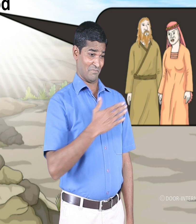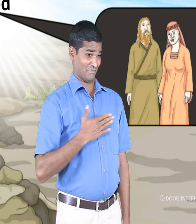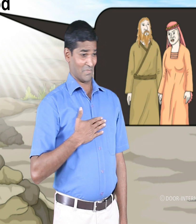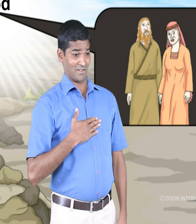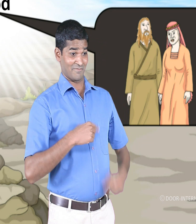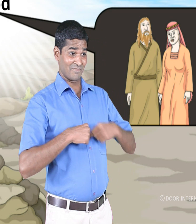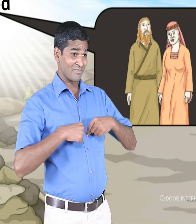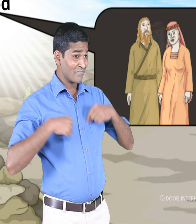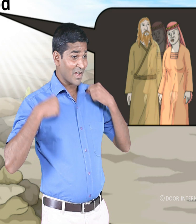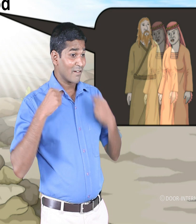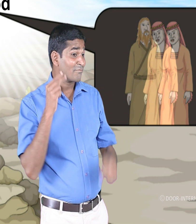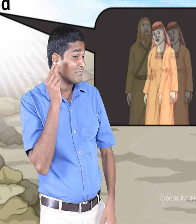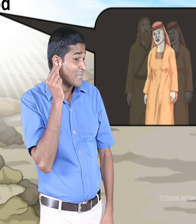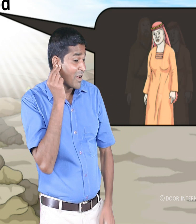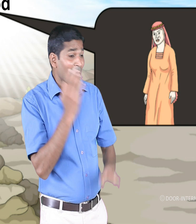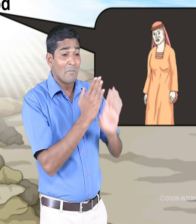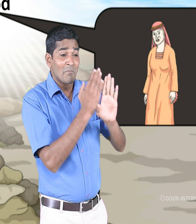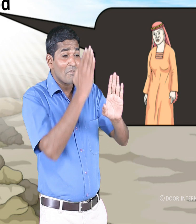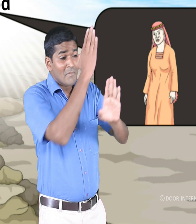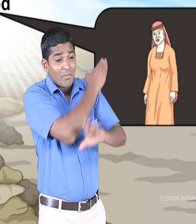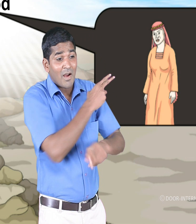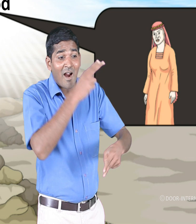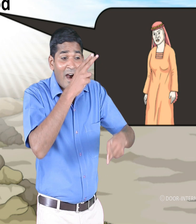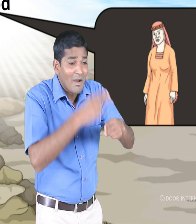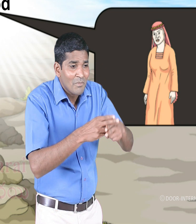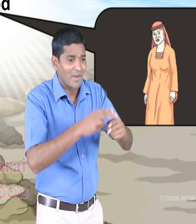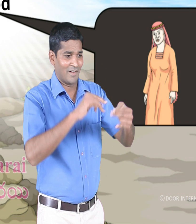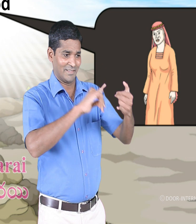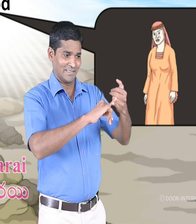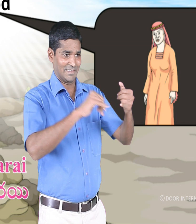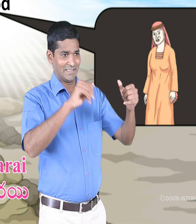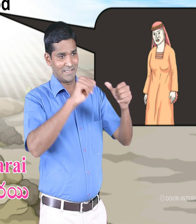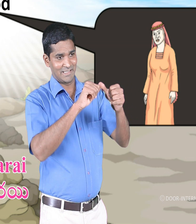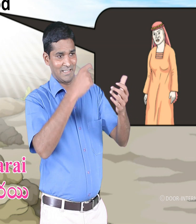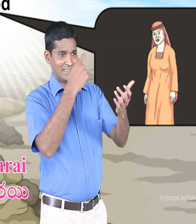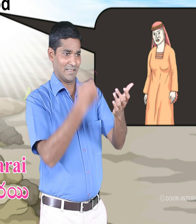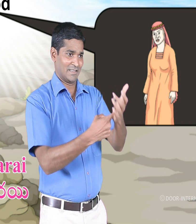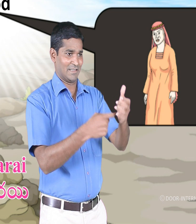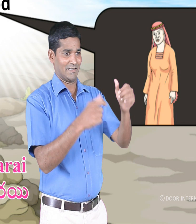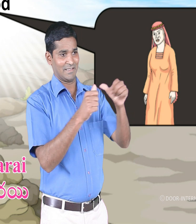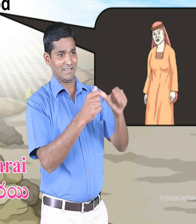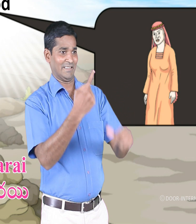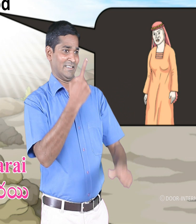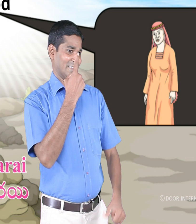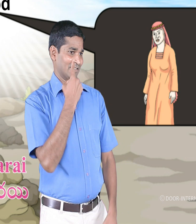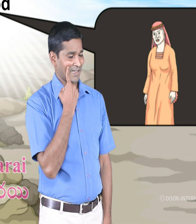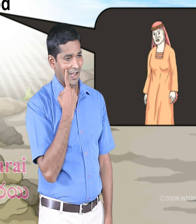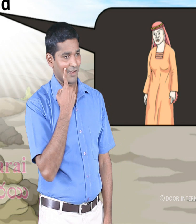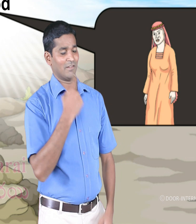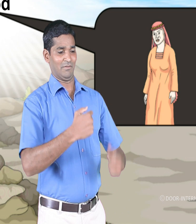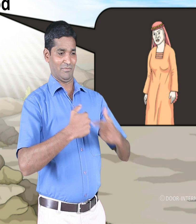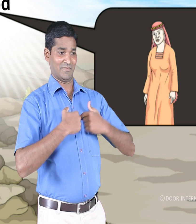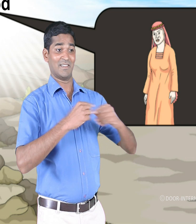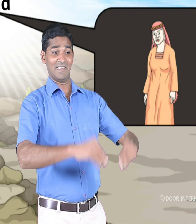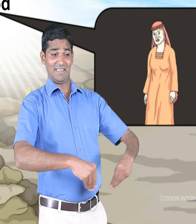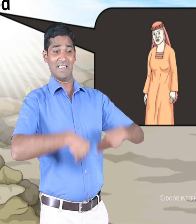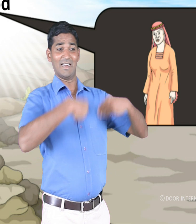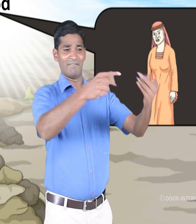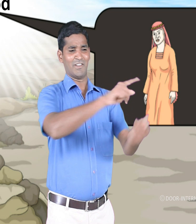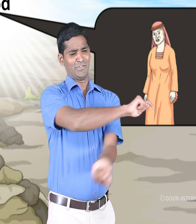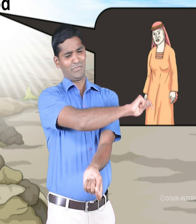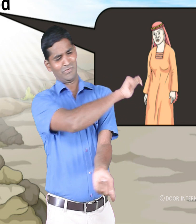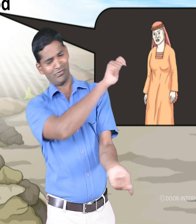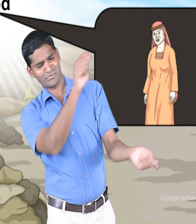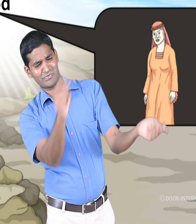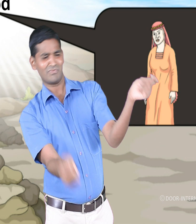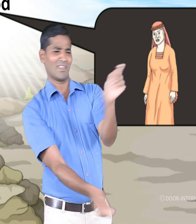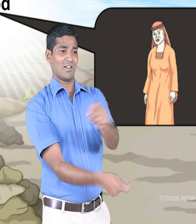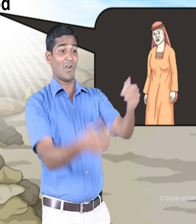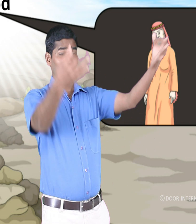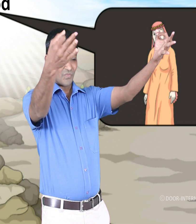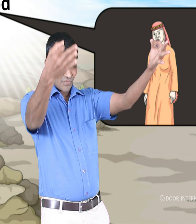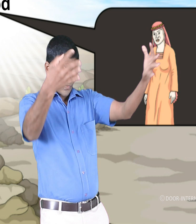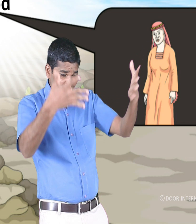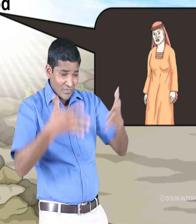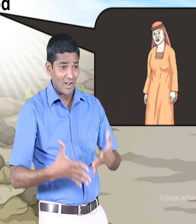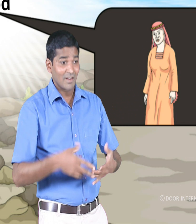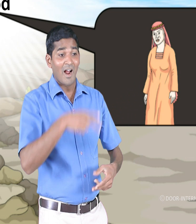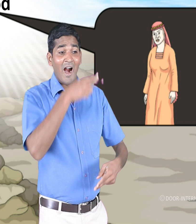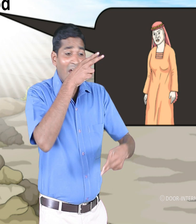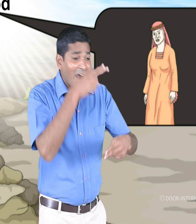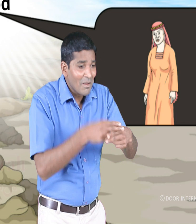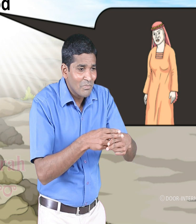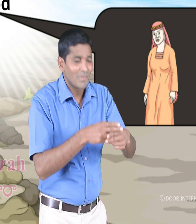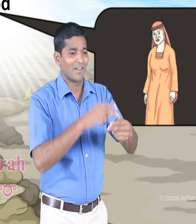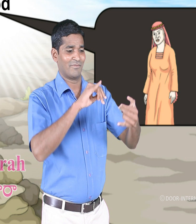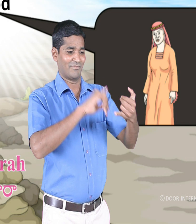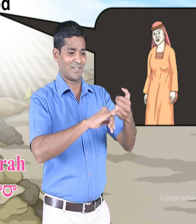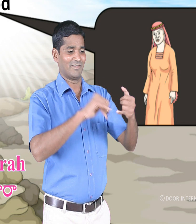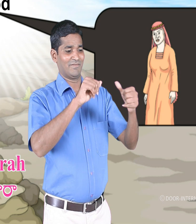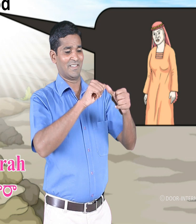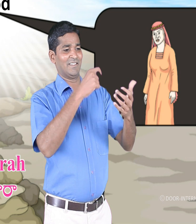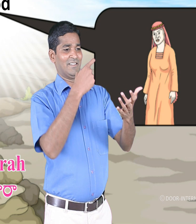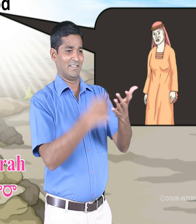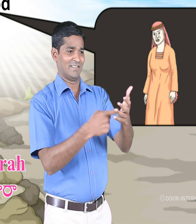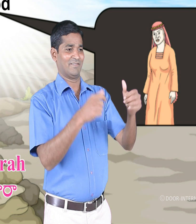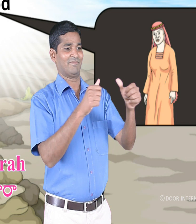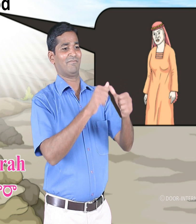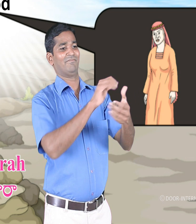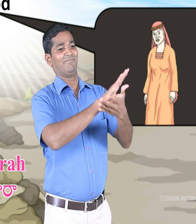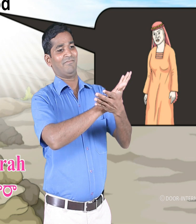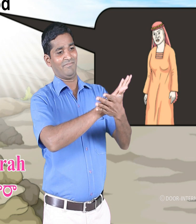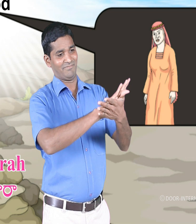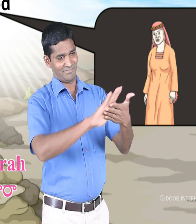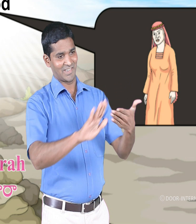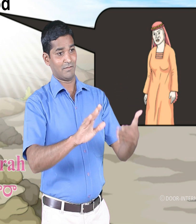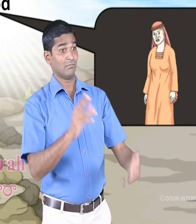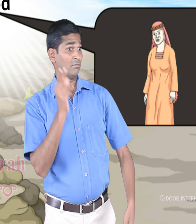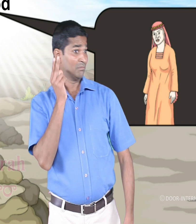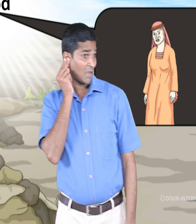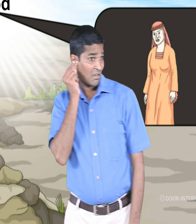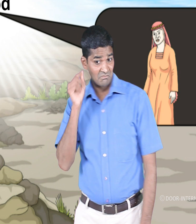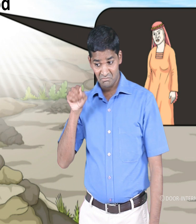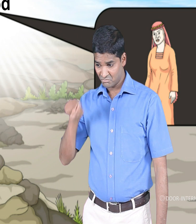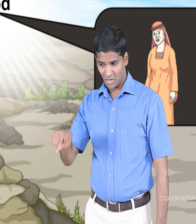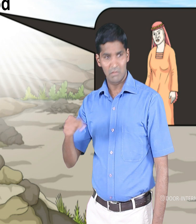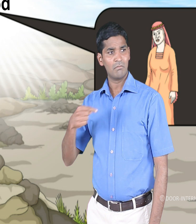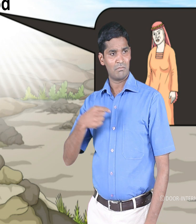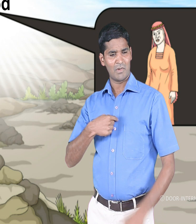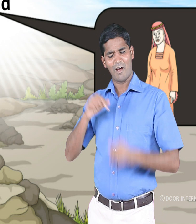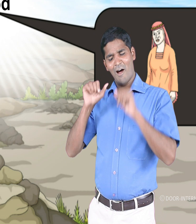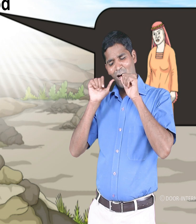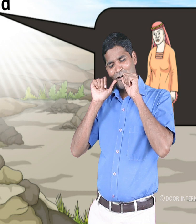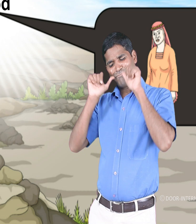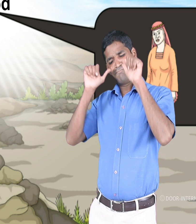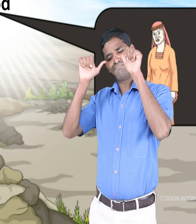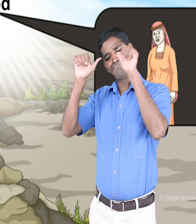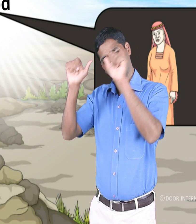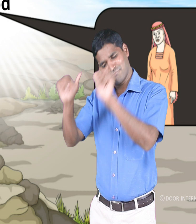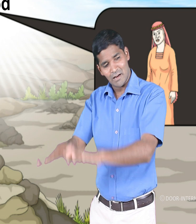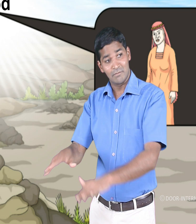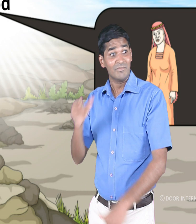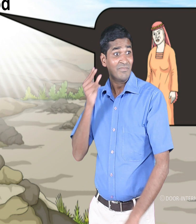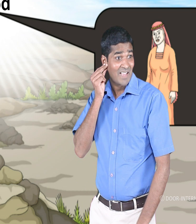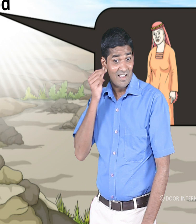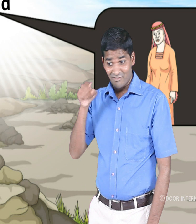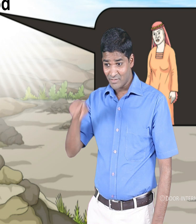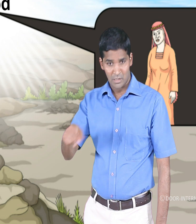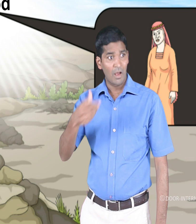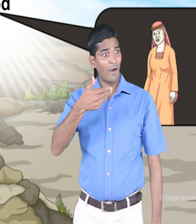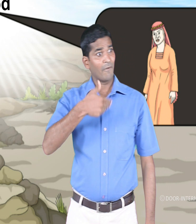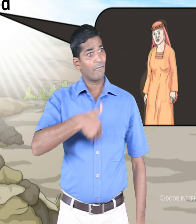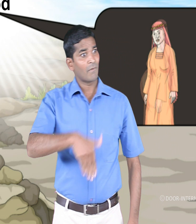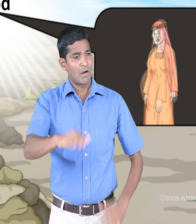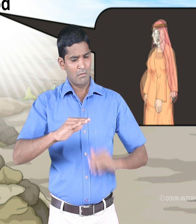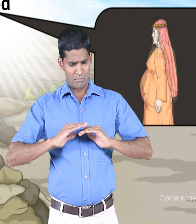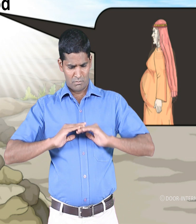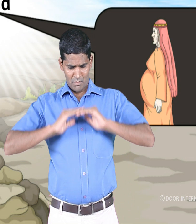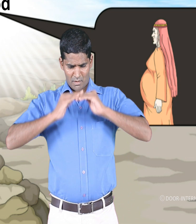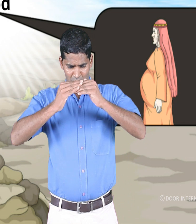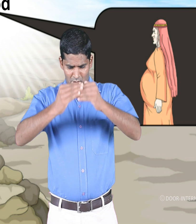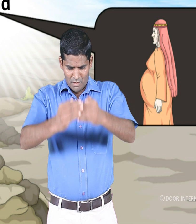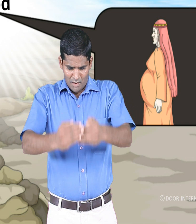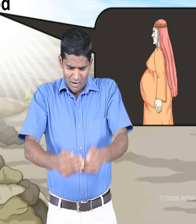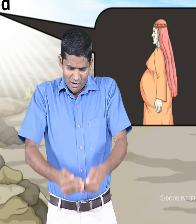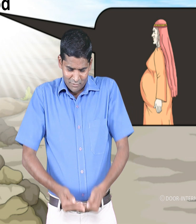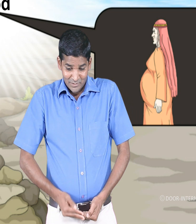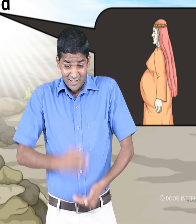Then God said to Abraham, “As for Sarai your wife, do not call her Sarai, for her name is to be Sarah.